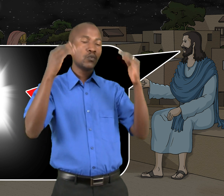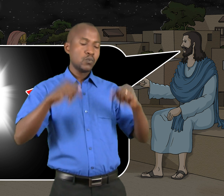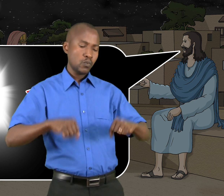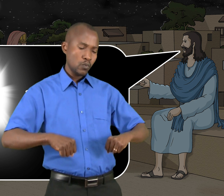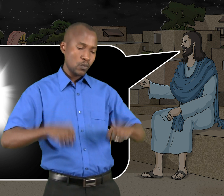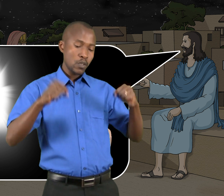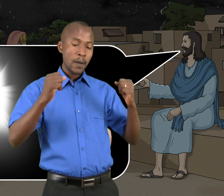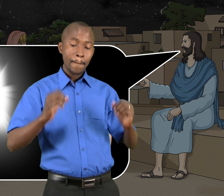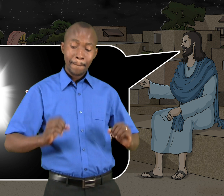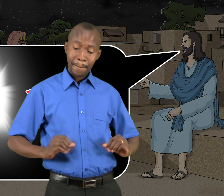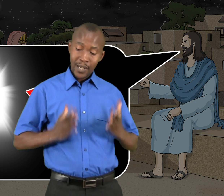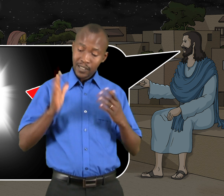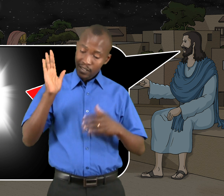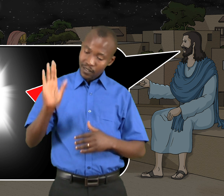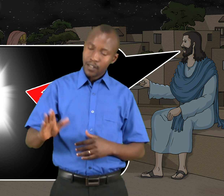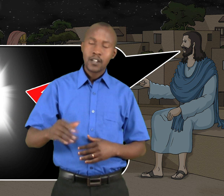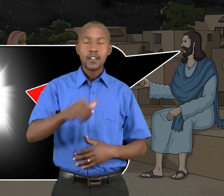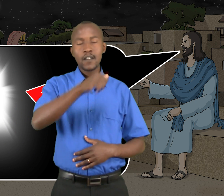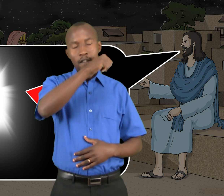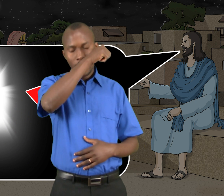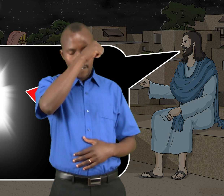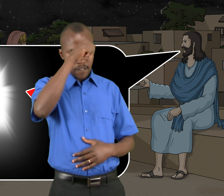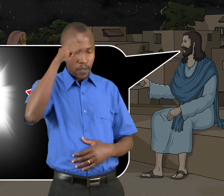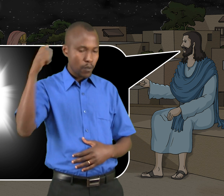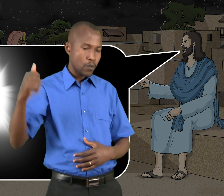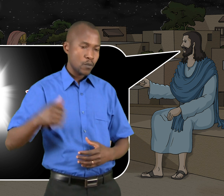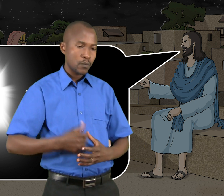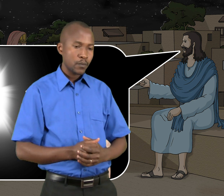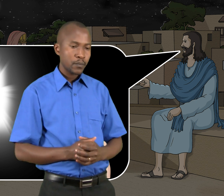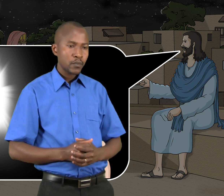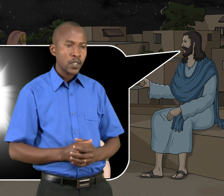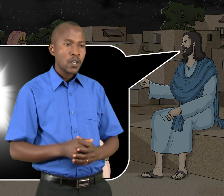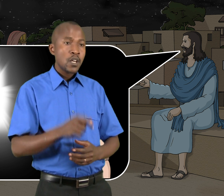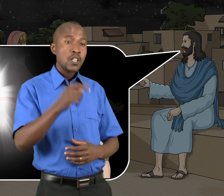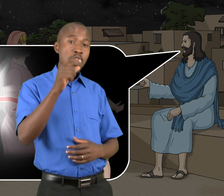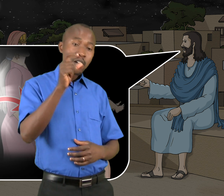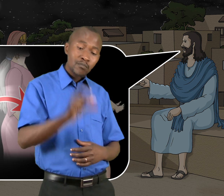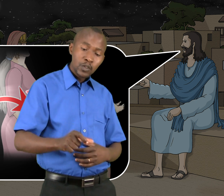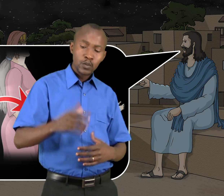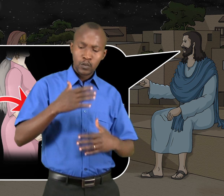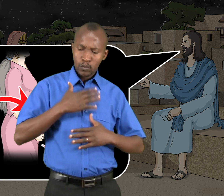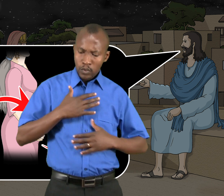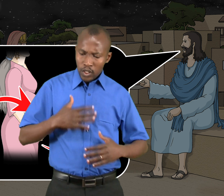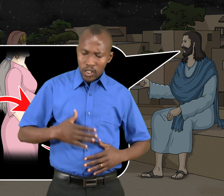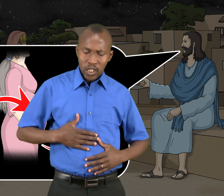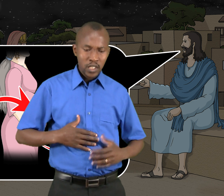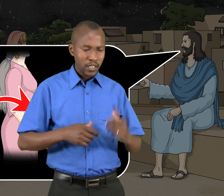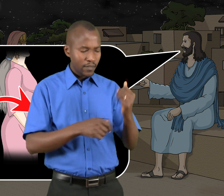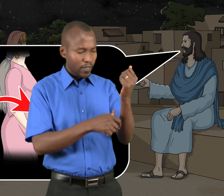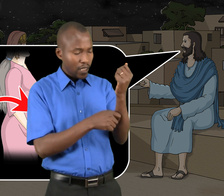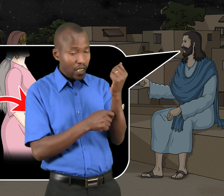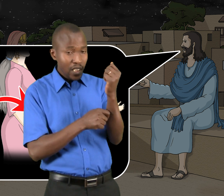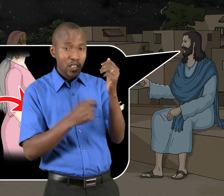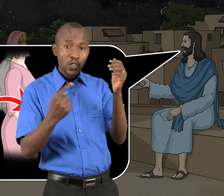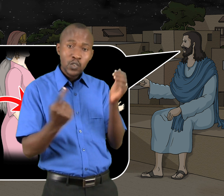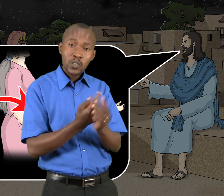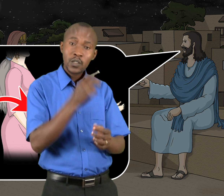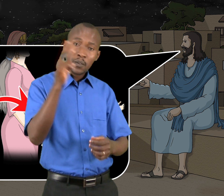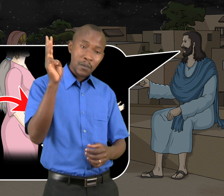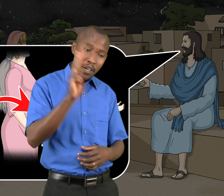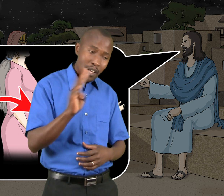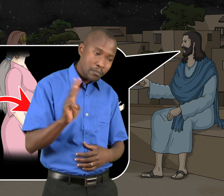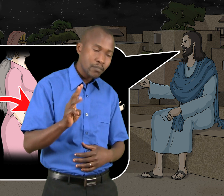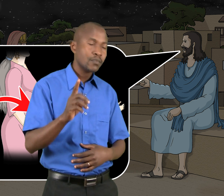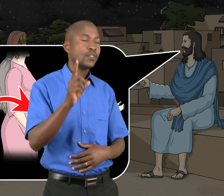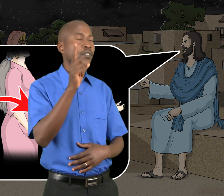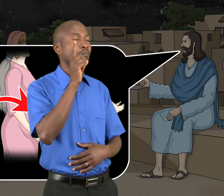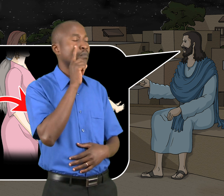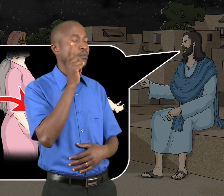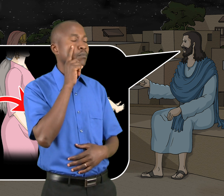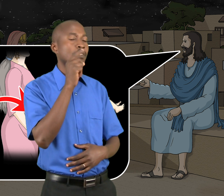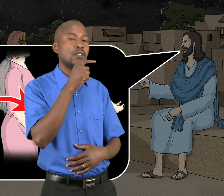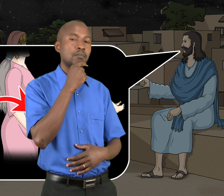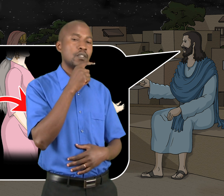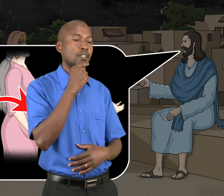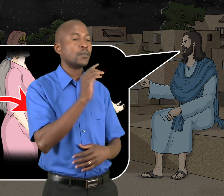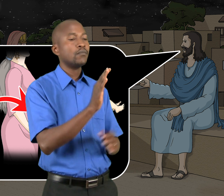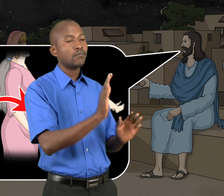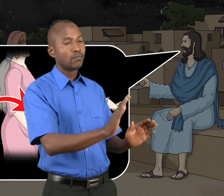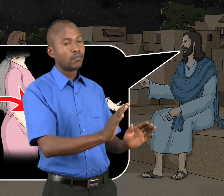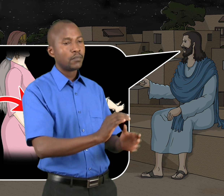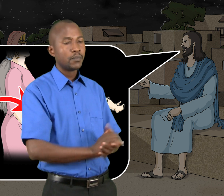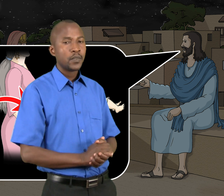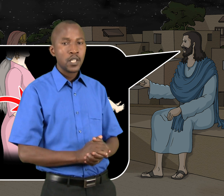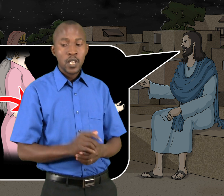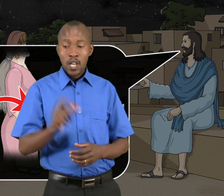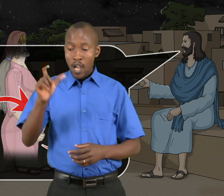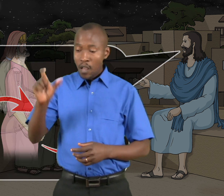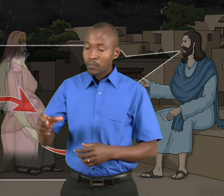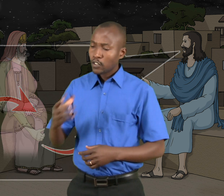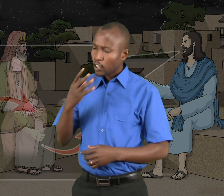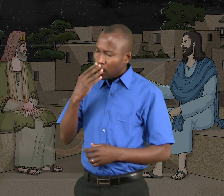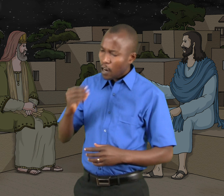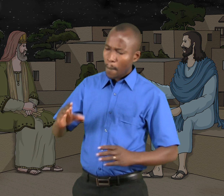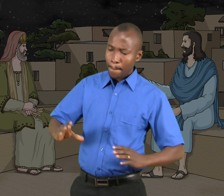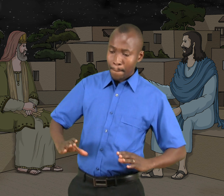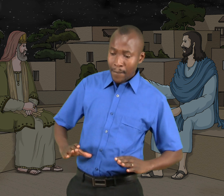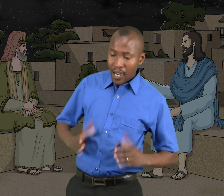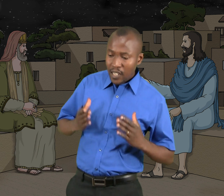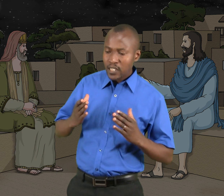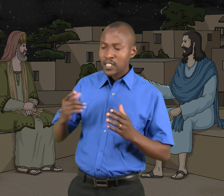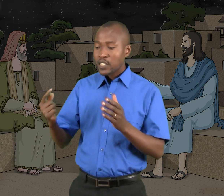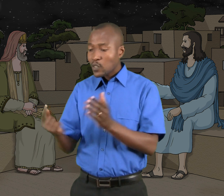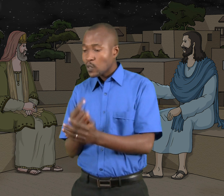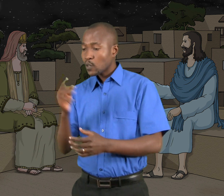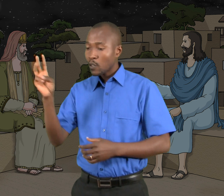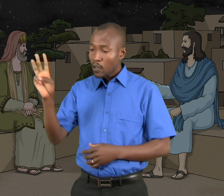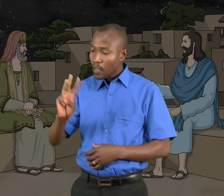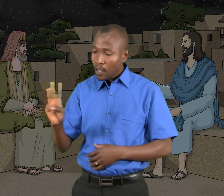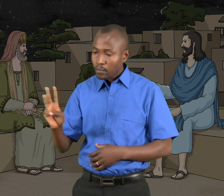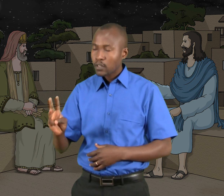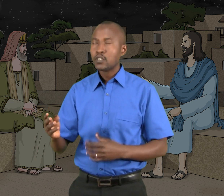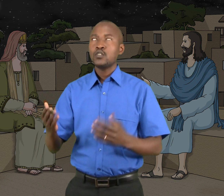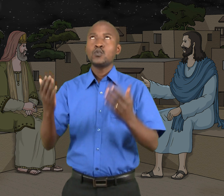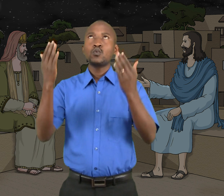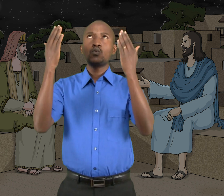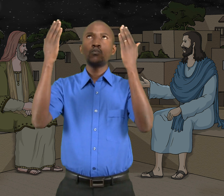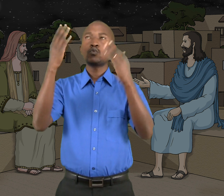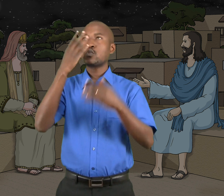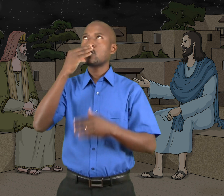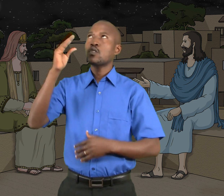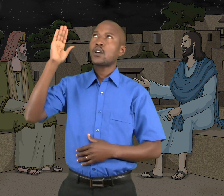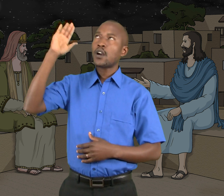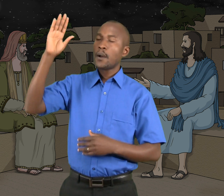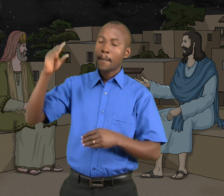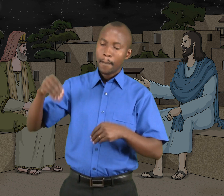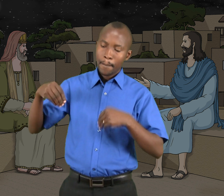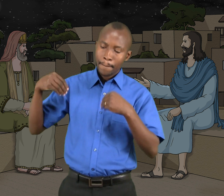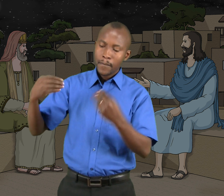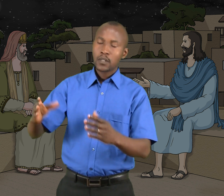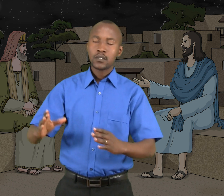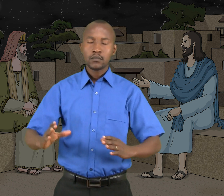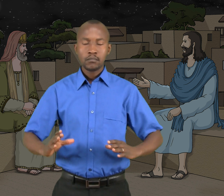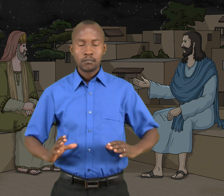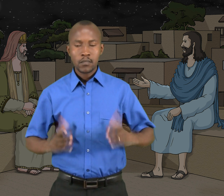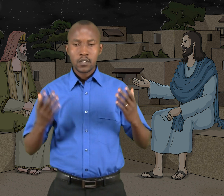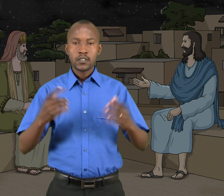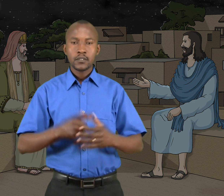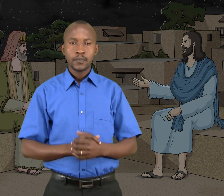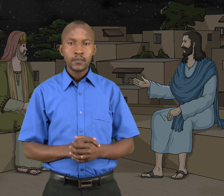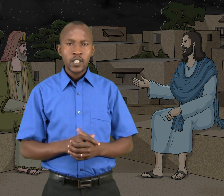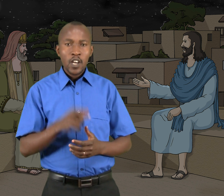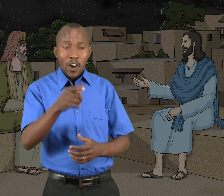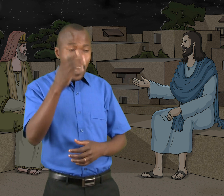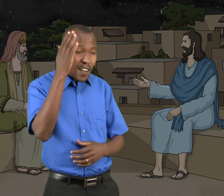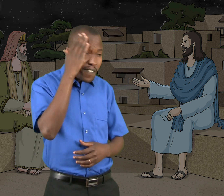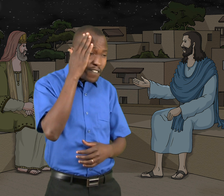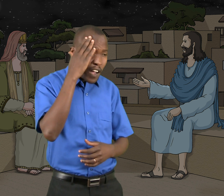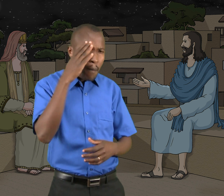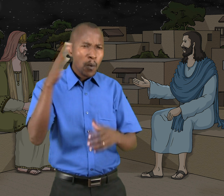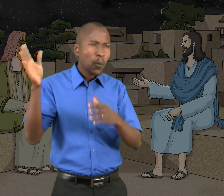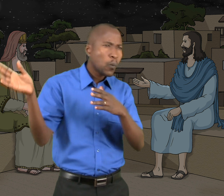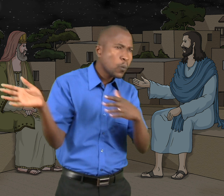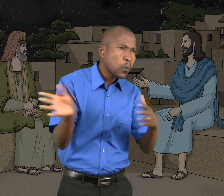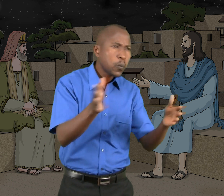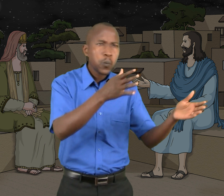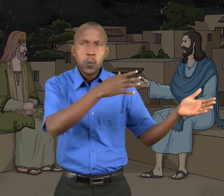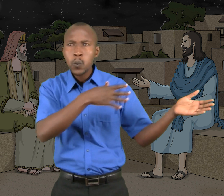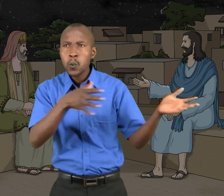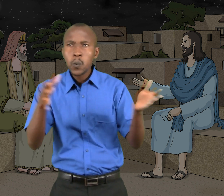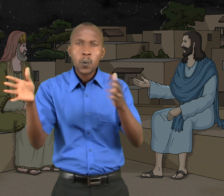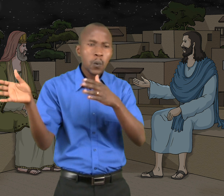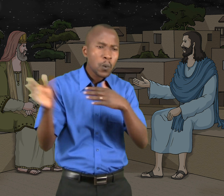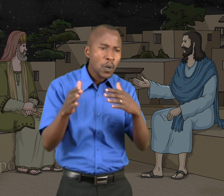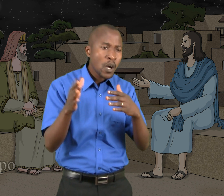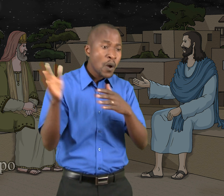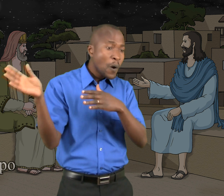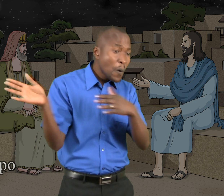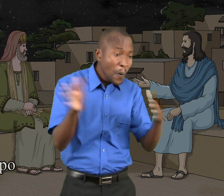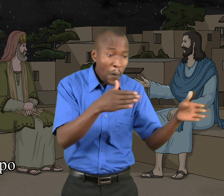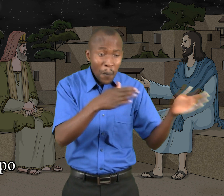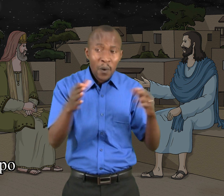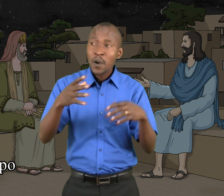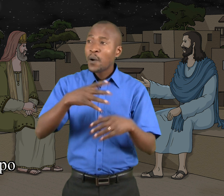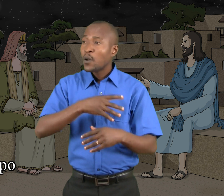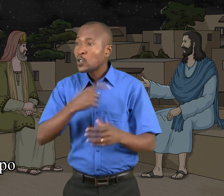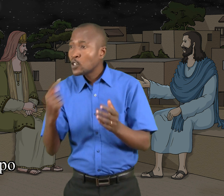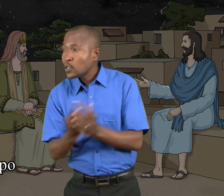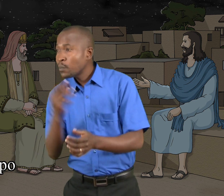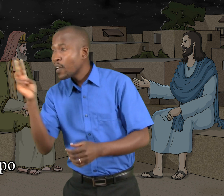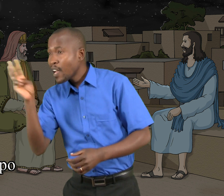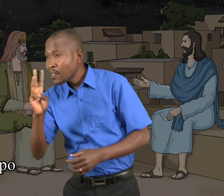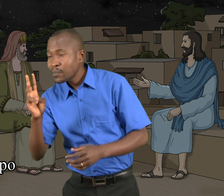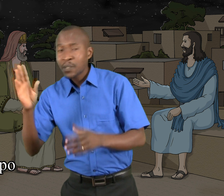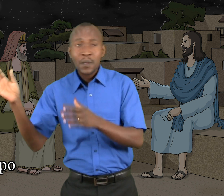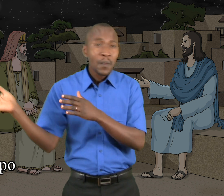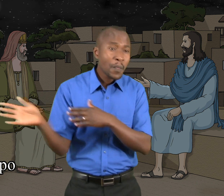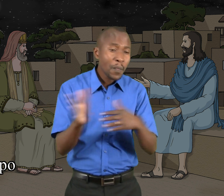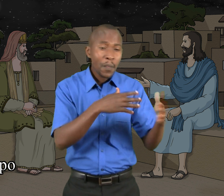Do not be amazed that I said, ‘You must be born again.’ The wind blows where it wishes.